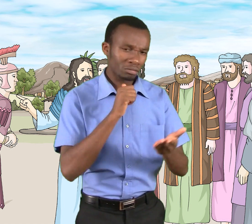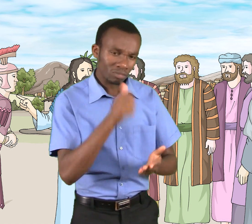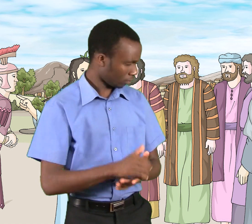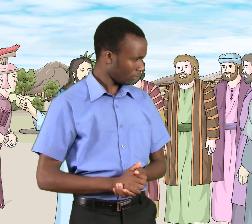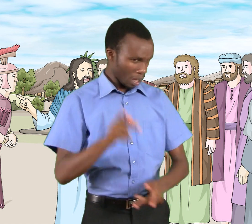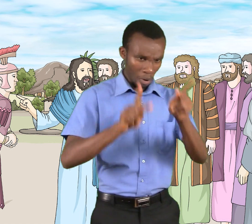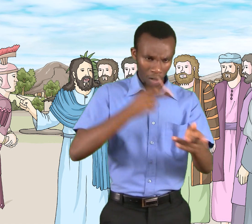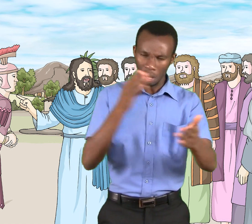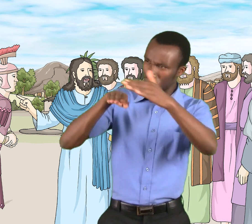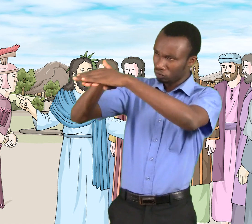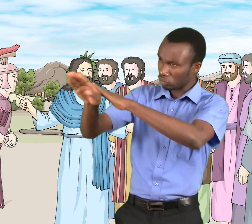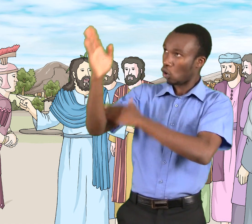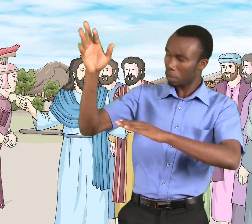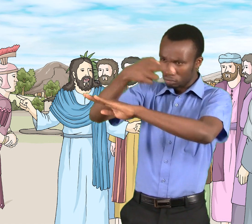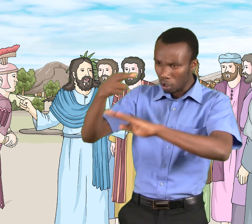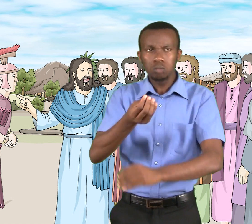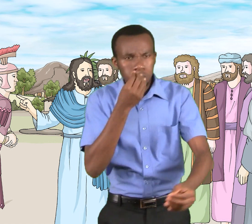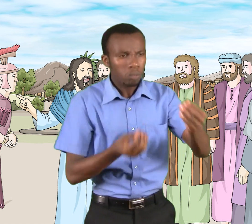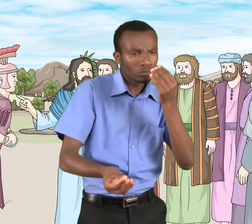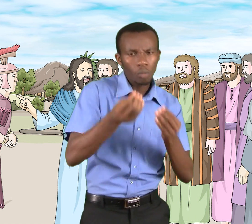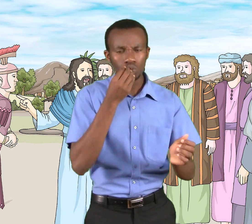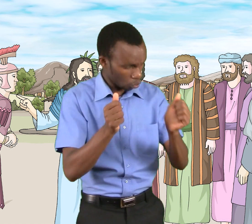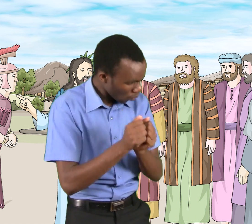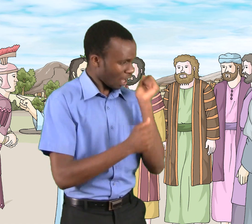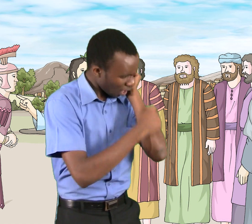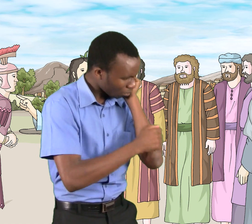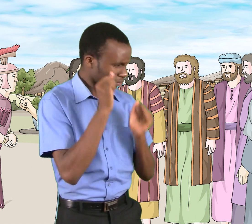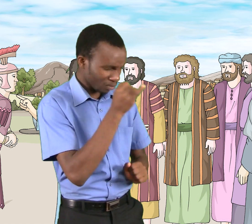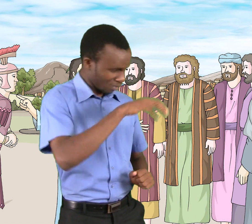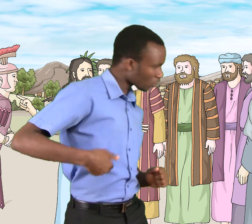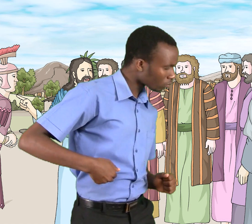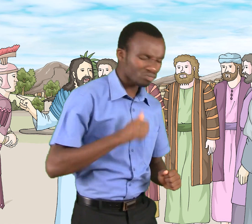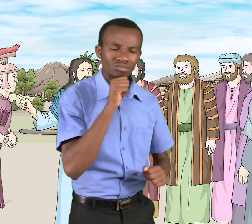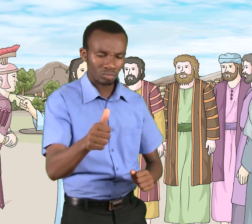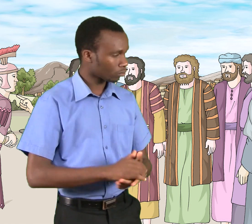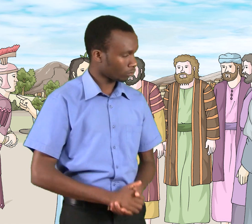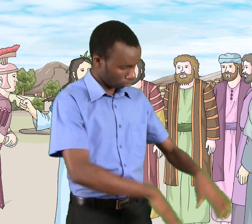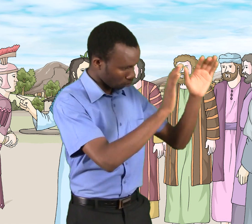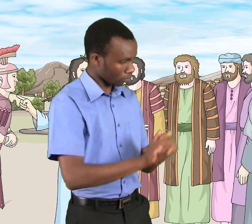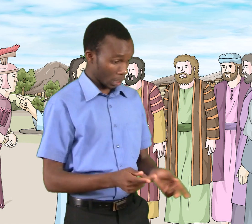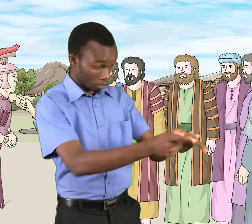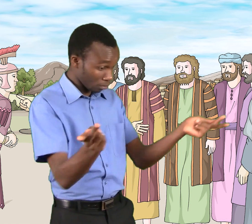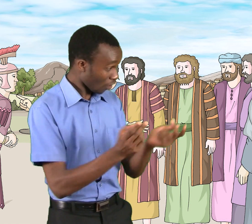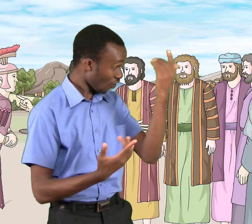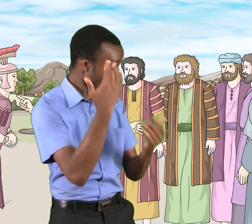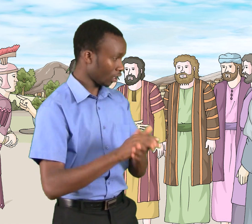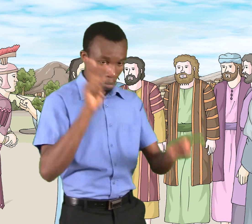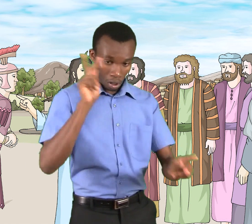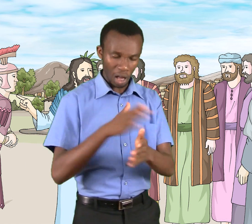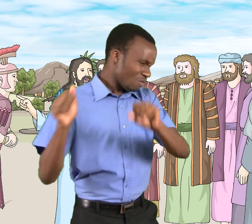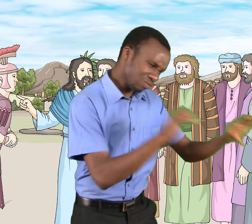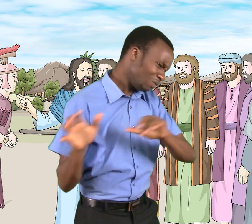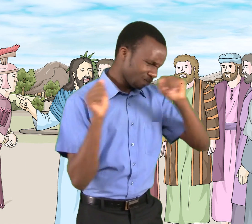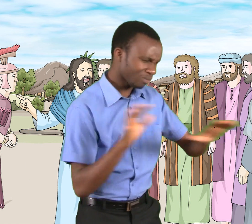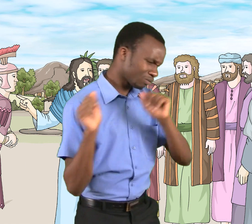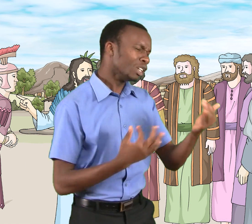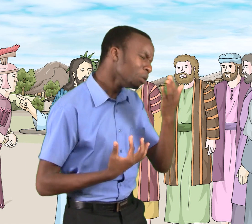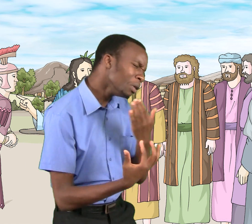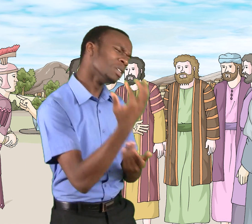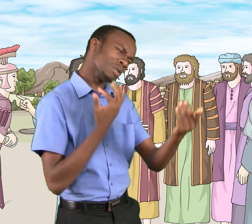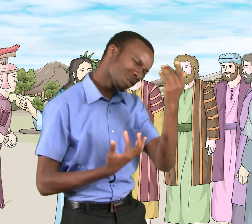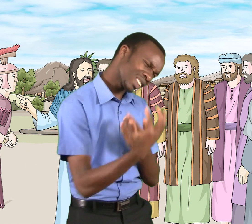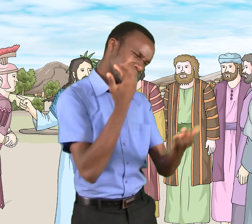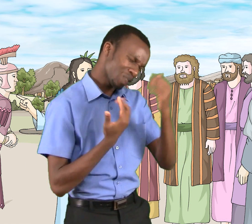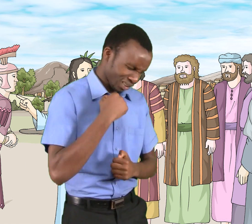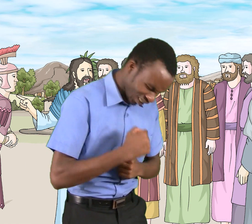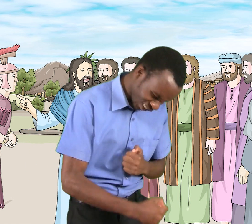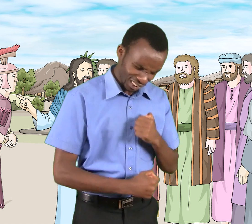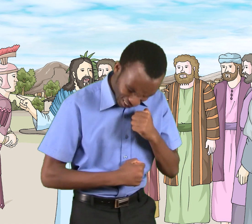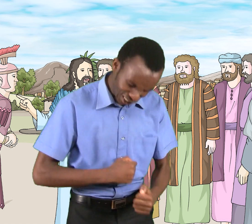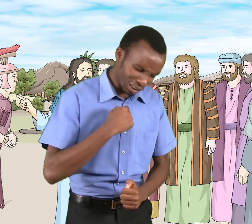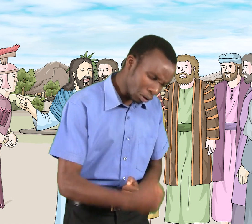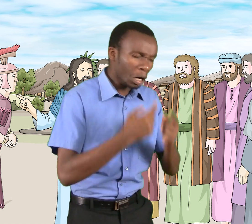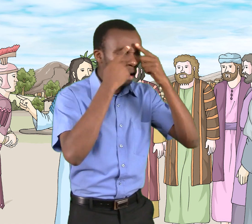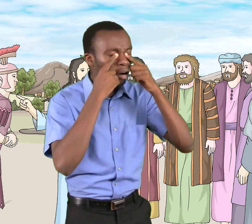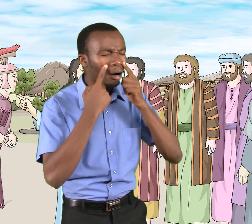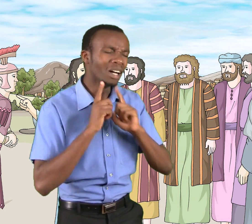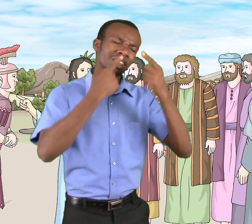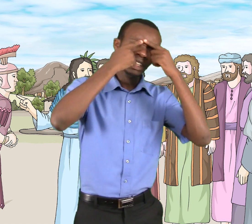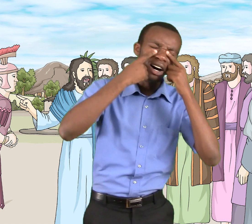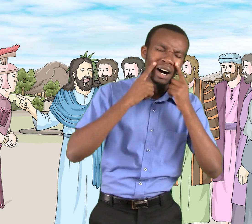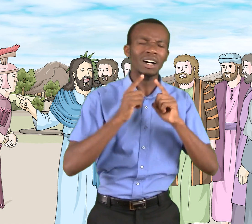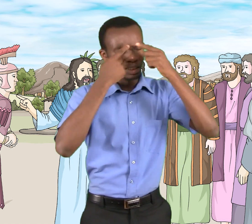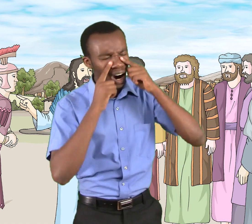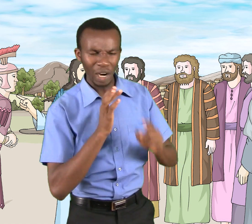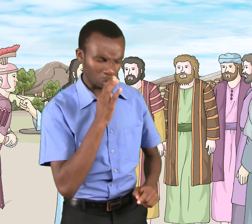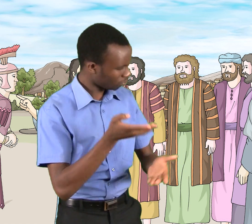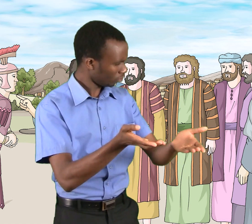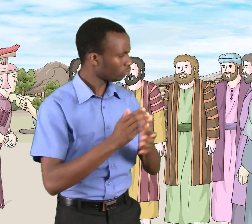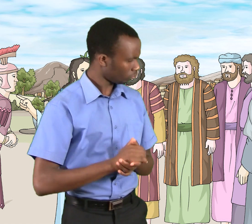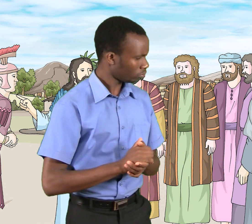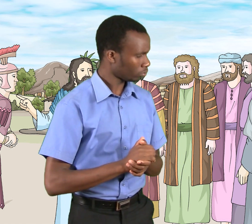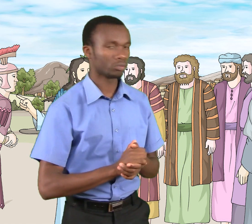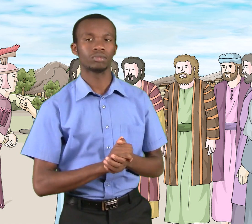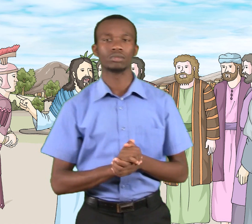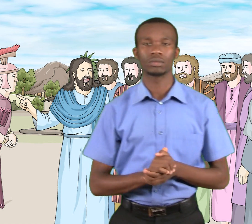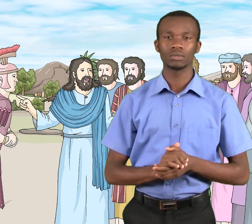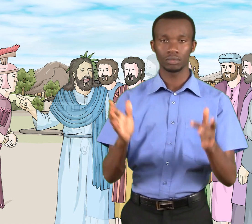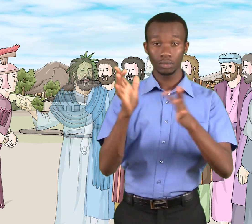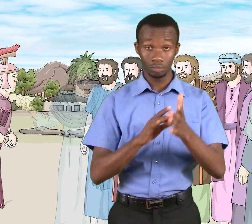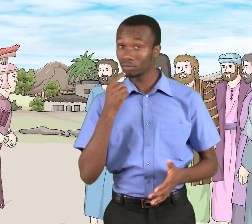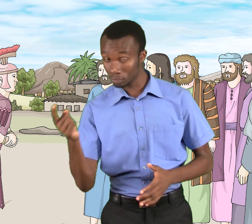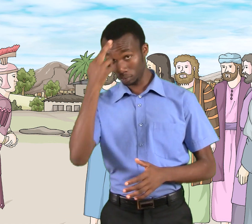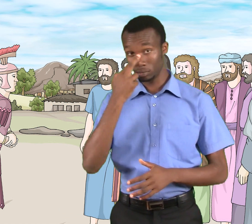But the sons of the kingdom will be thrown into the outer darkness, where there will be weeping and gnashing of teeth.”